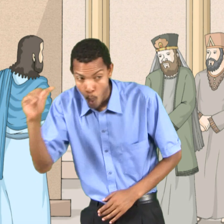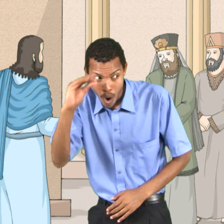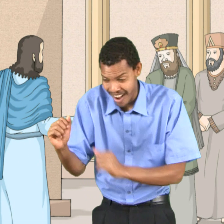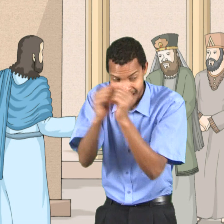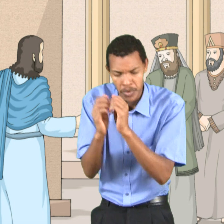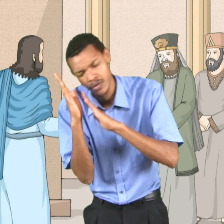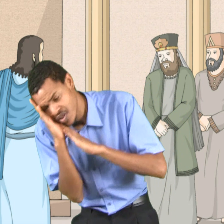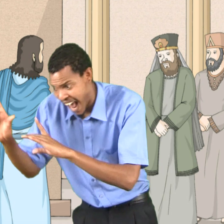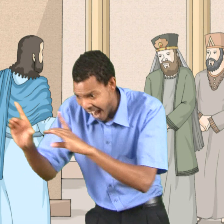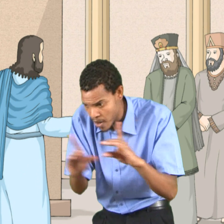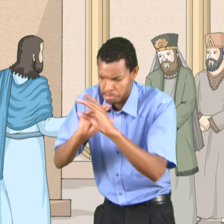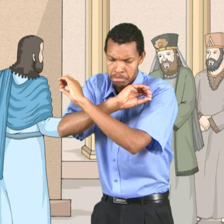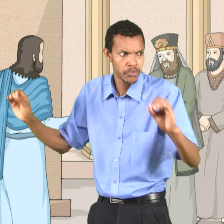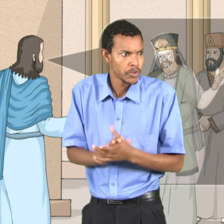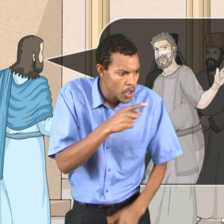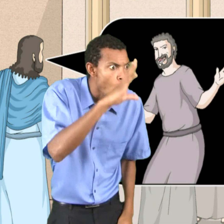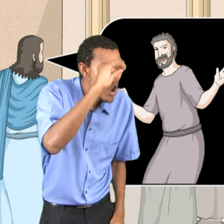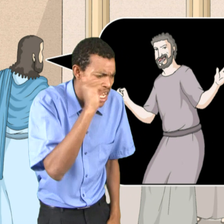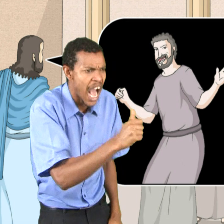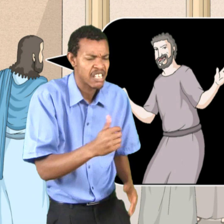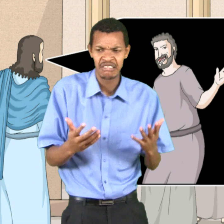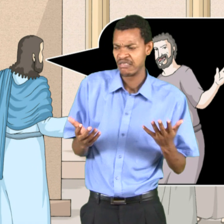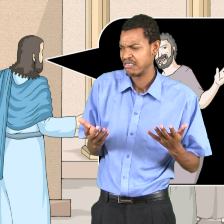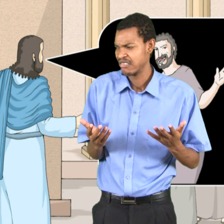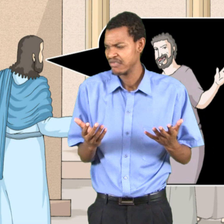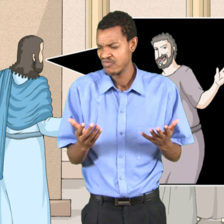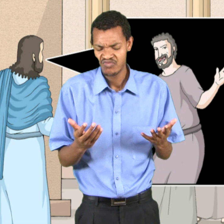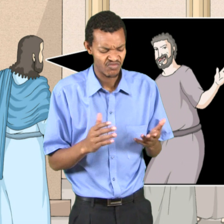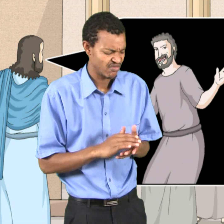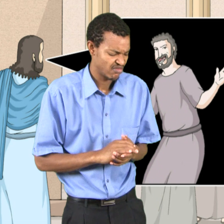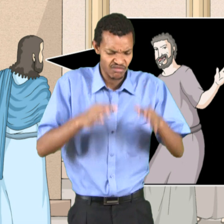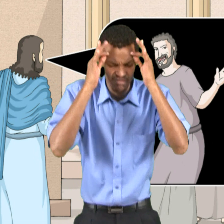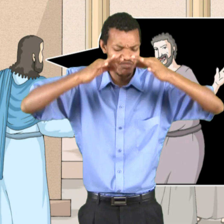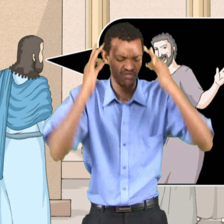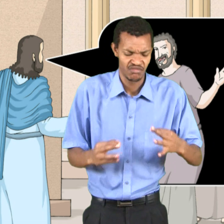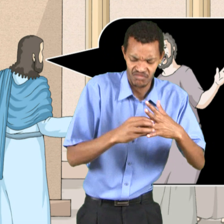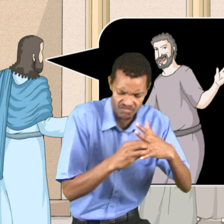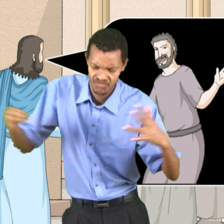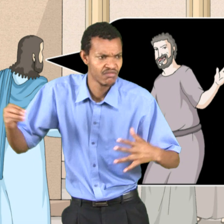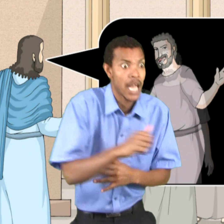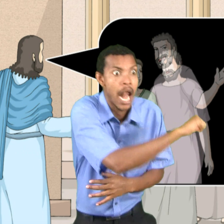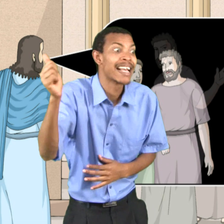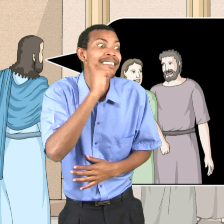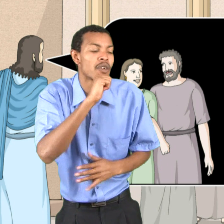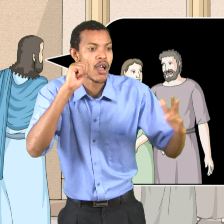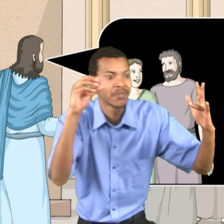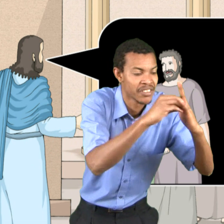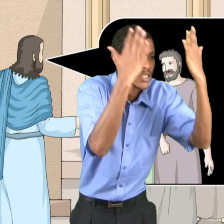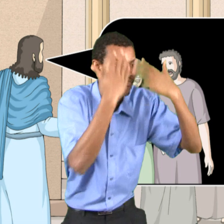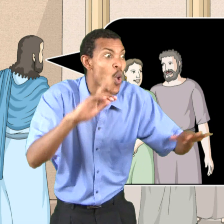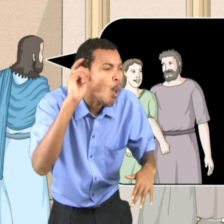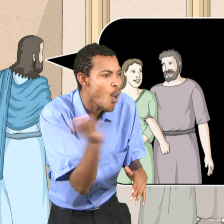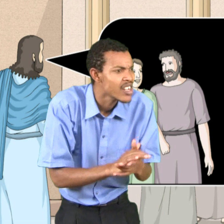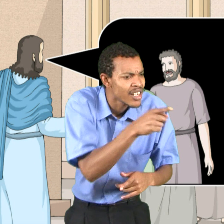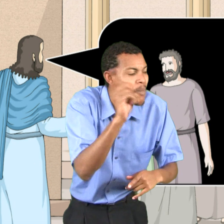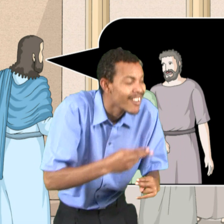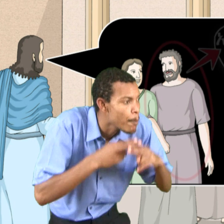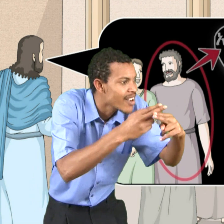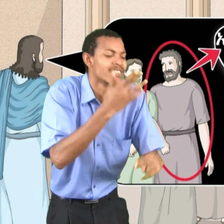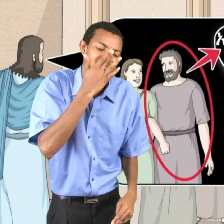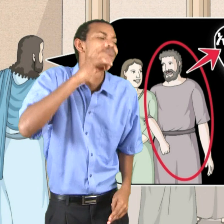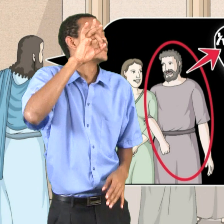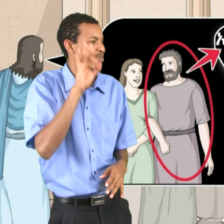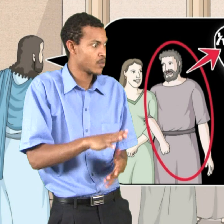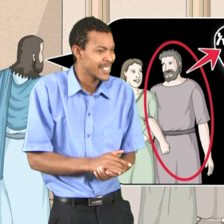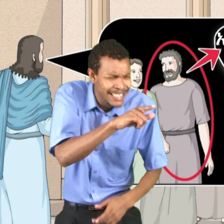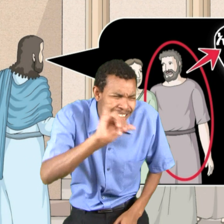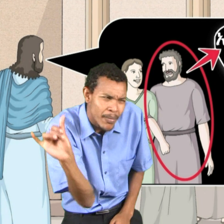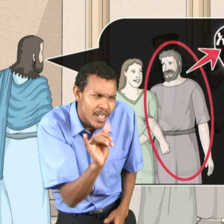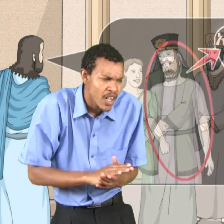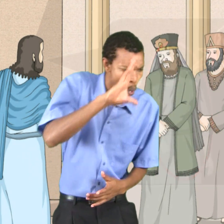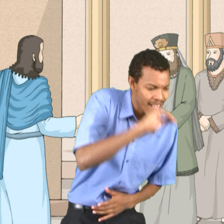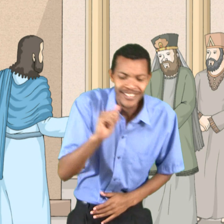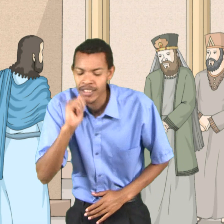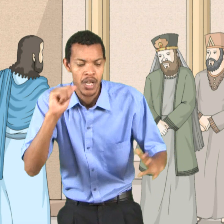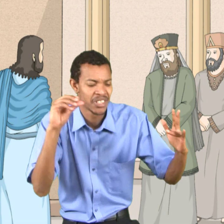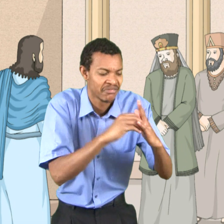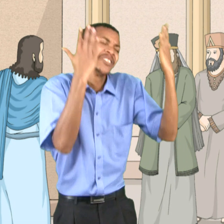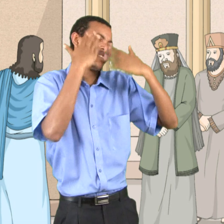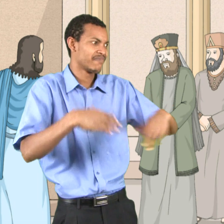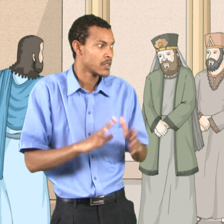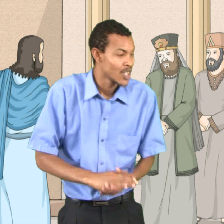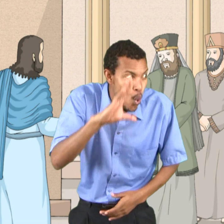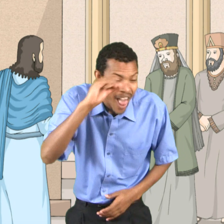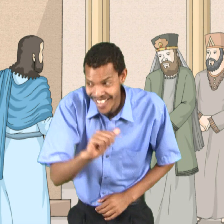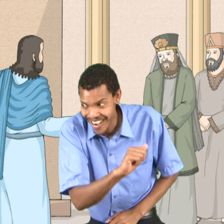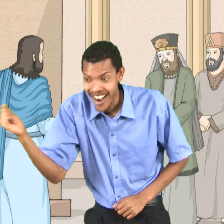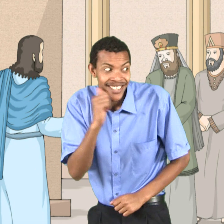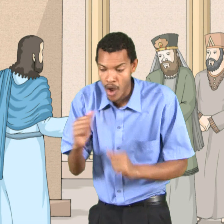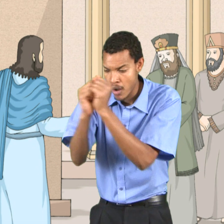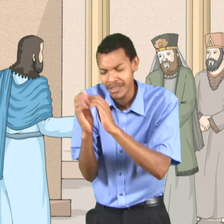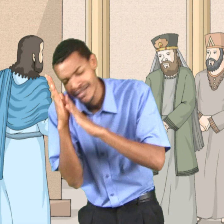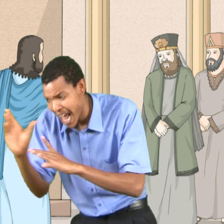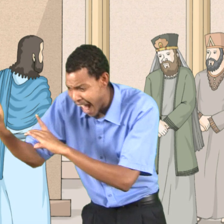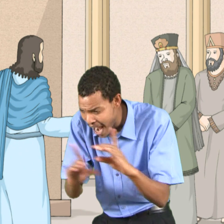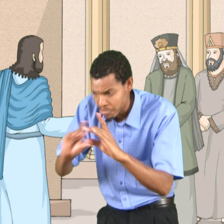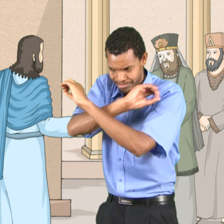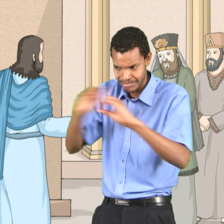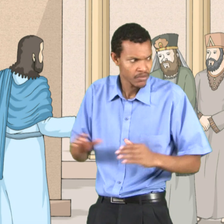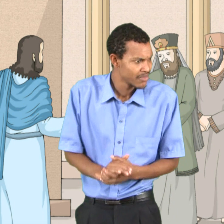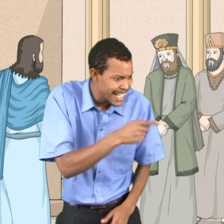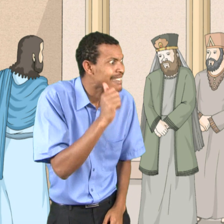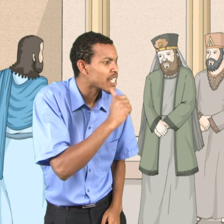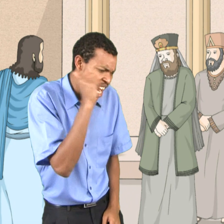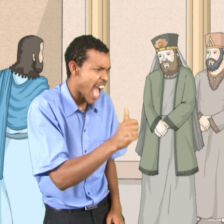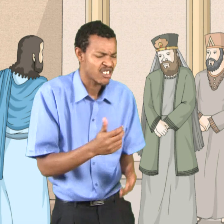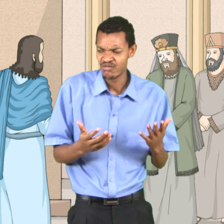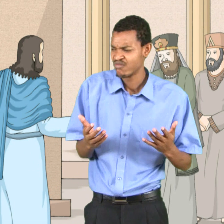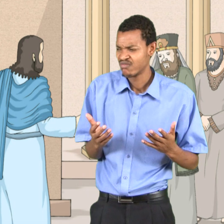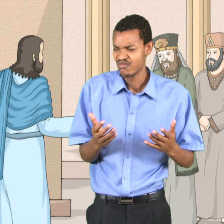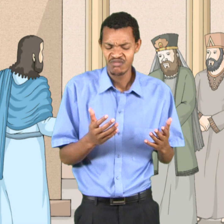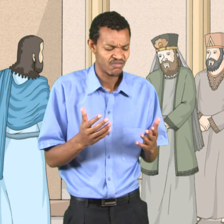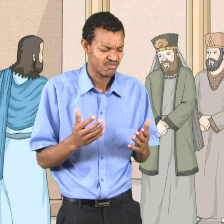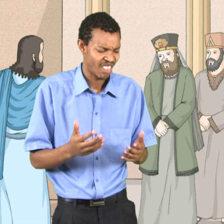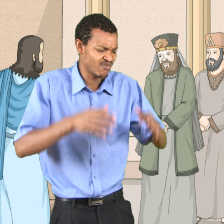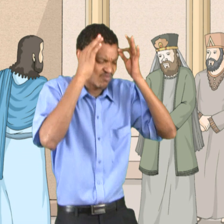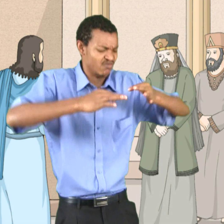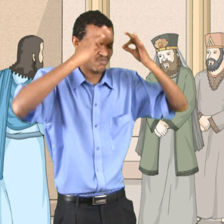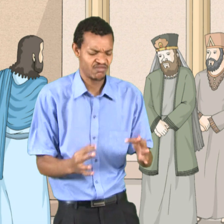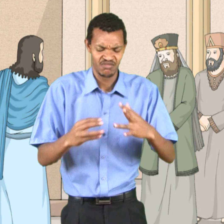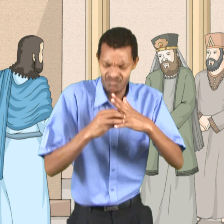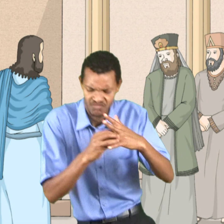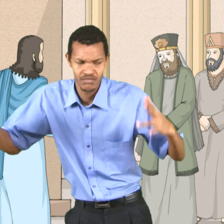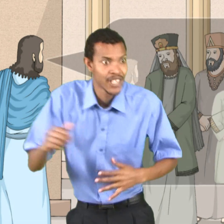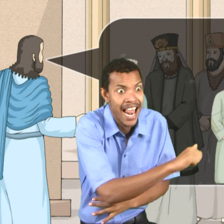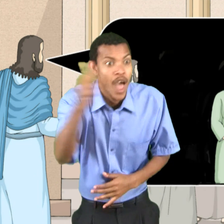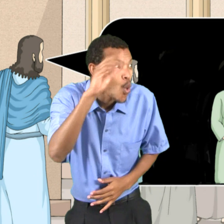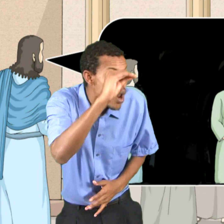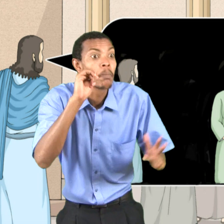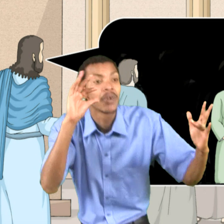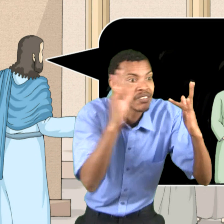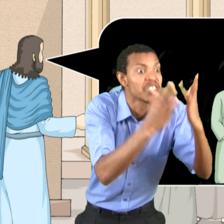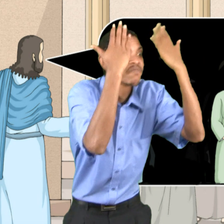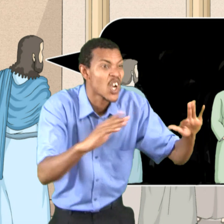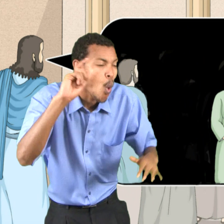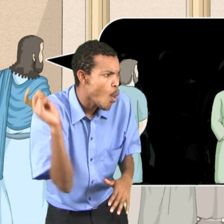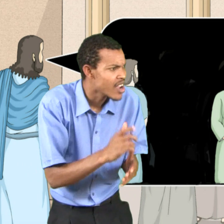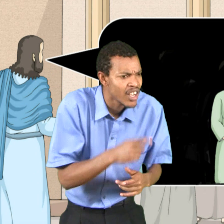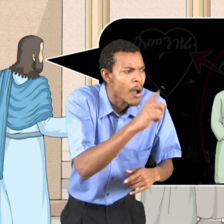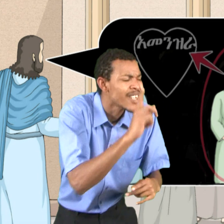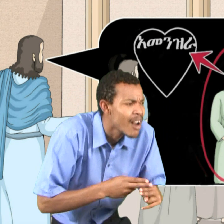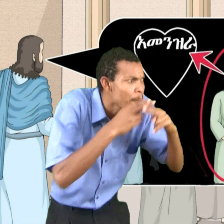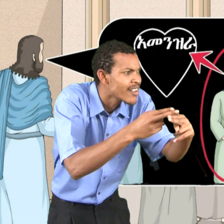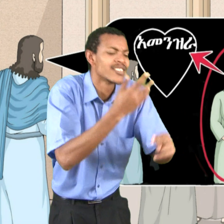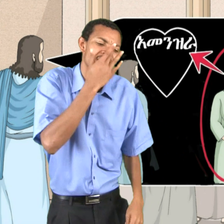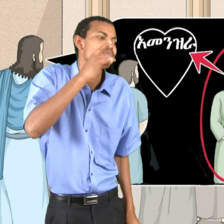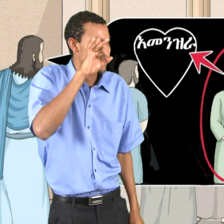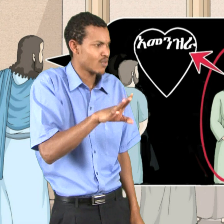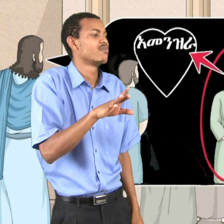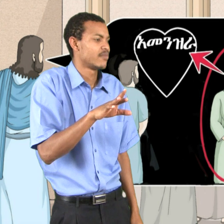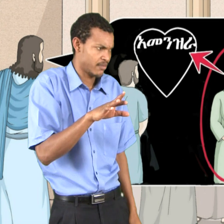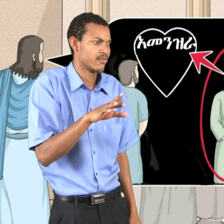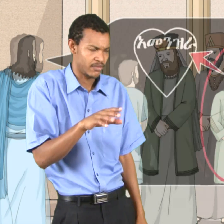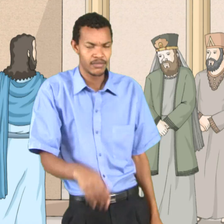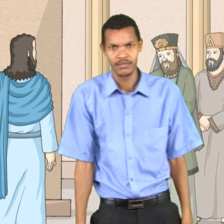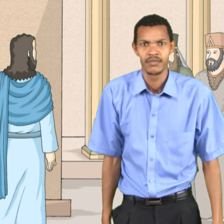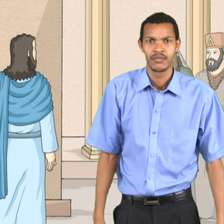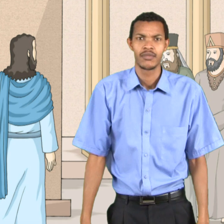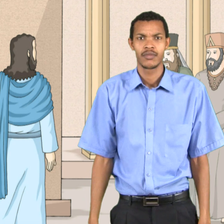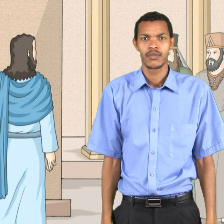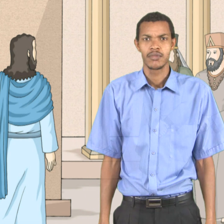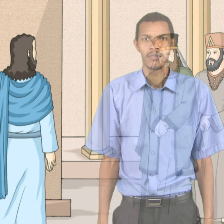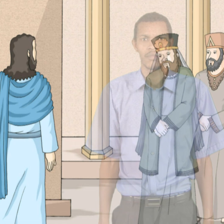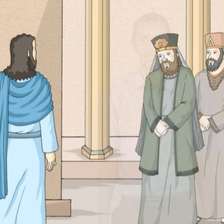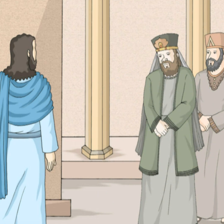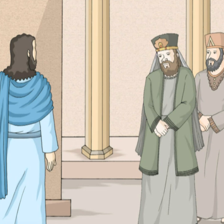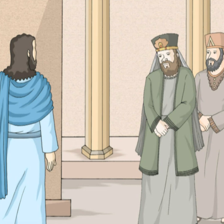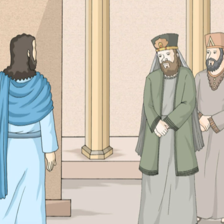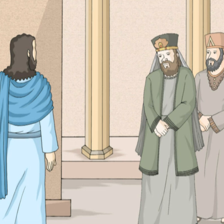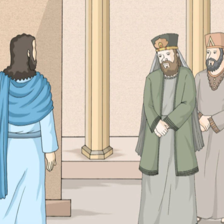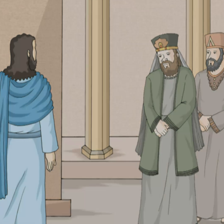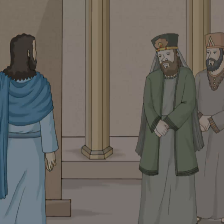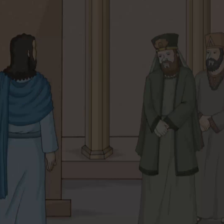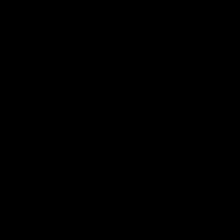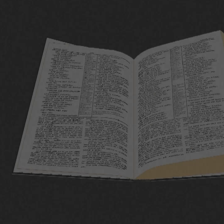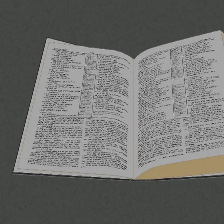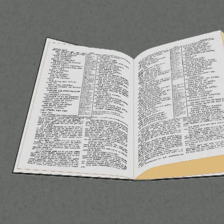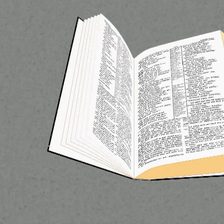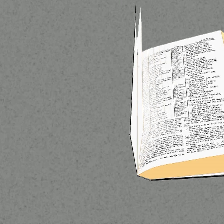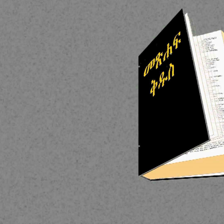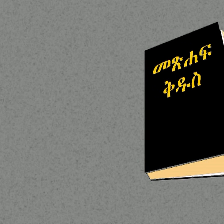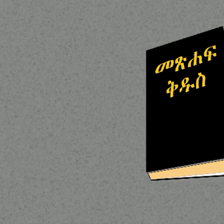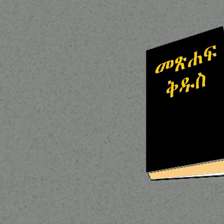Now I tell you that whoever divorces his wife, except for sexual immorality, and marries another woman, commits adultery.”